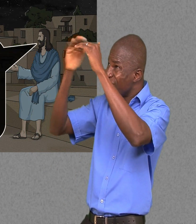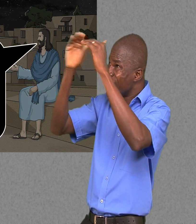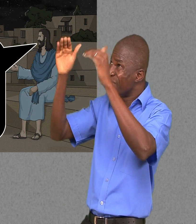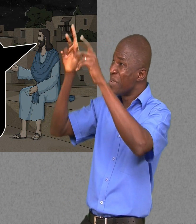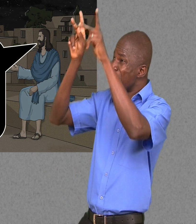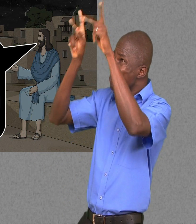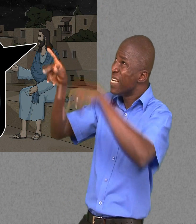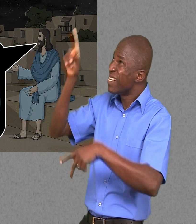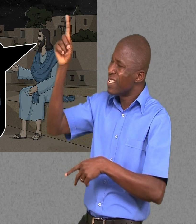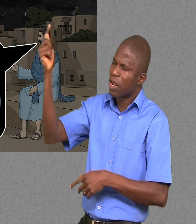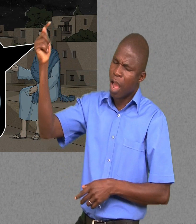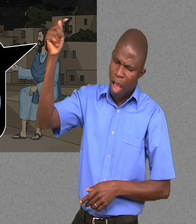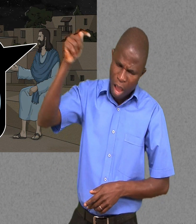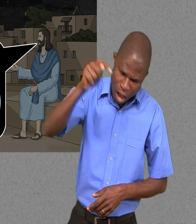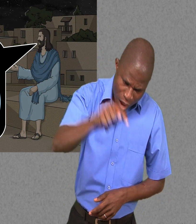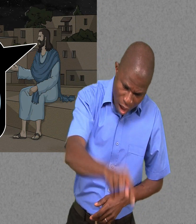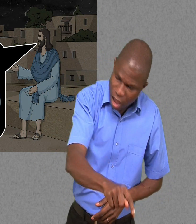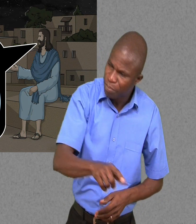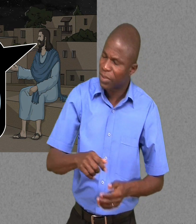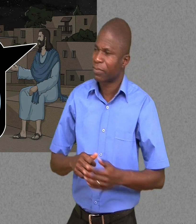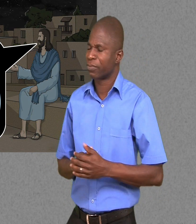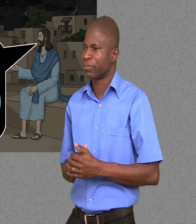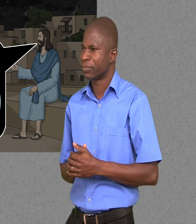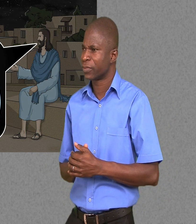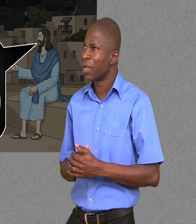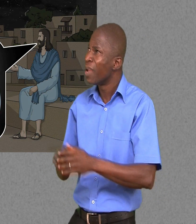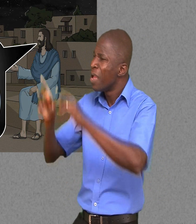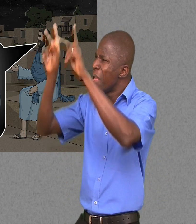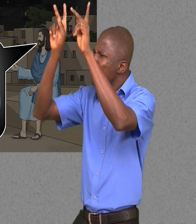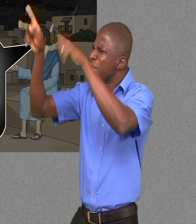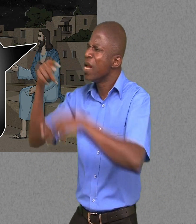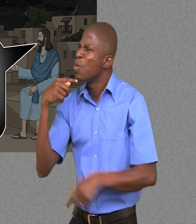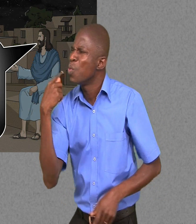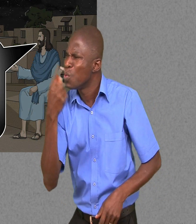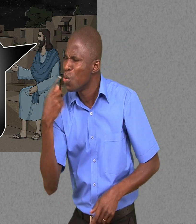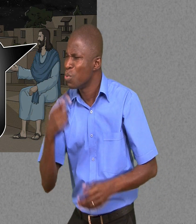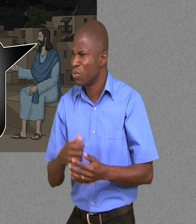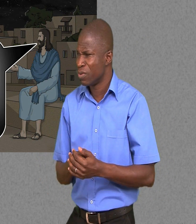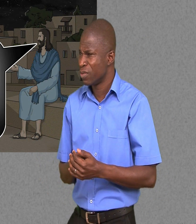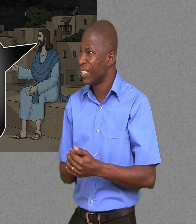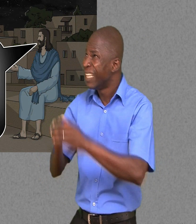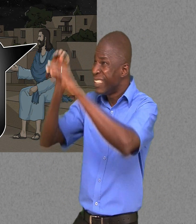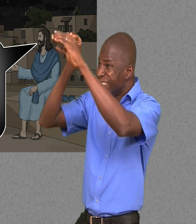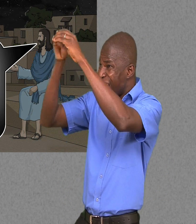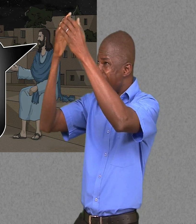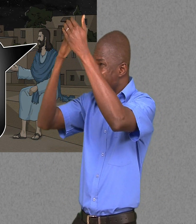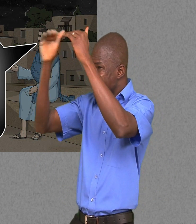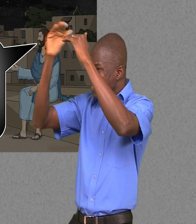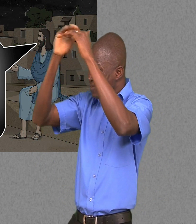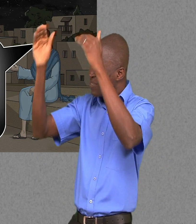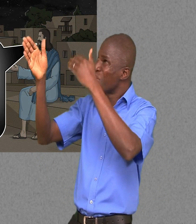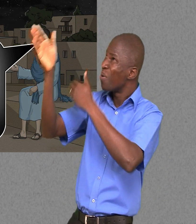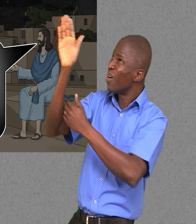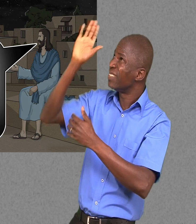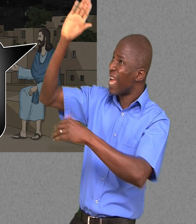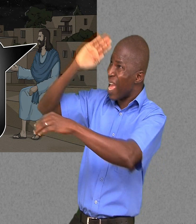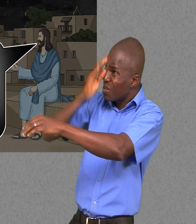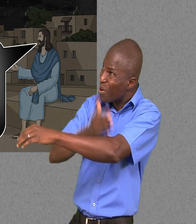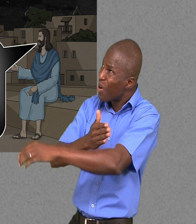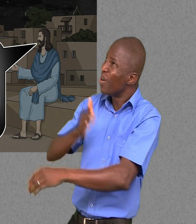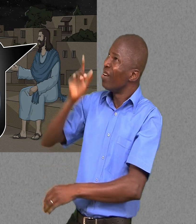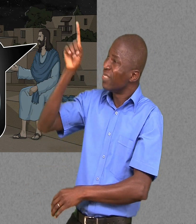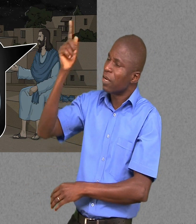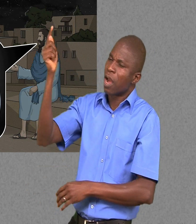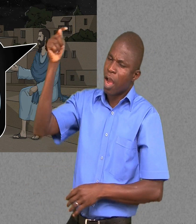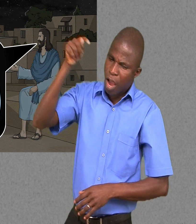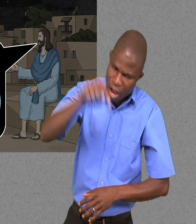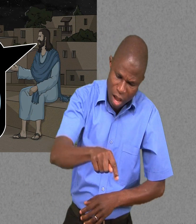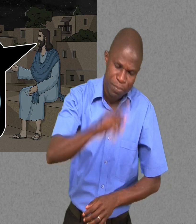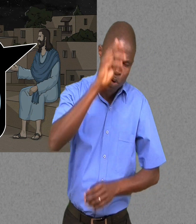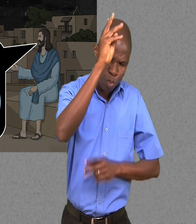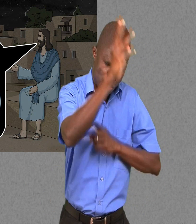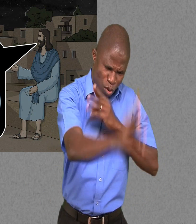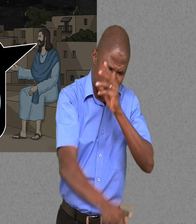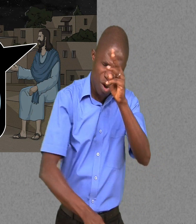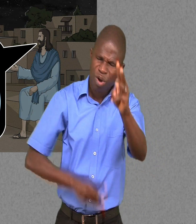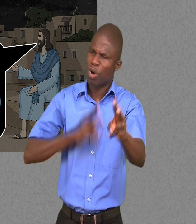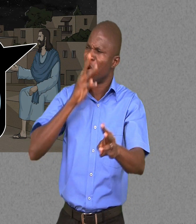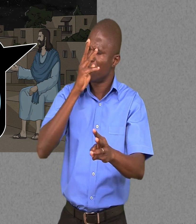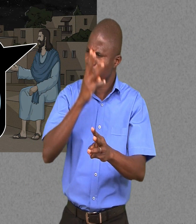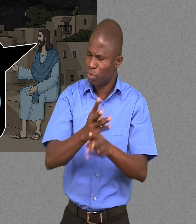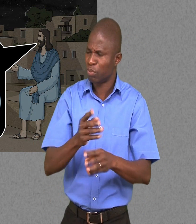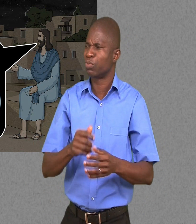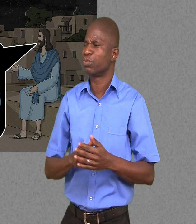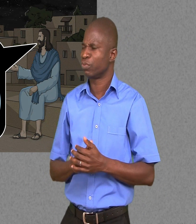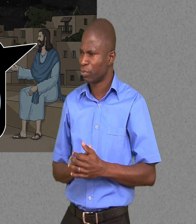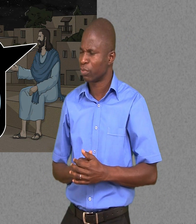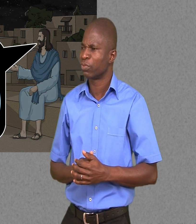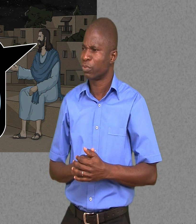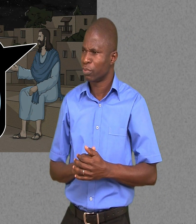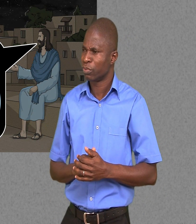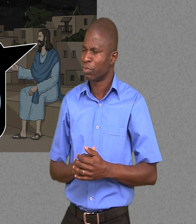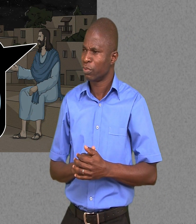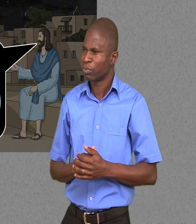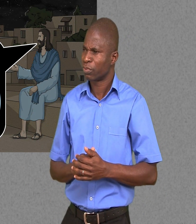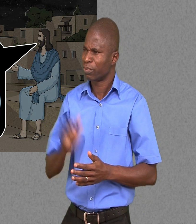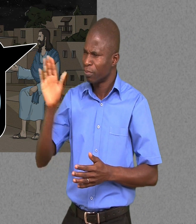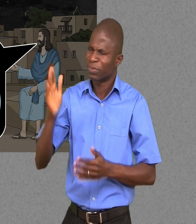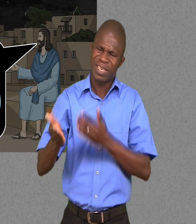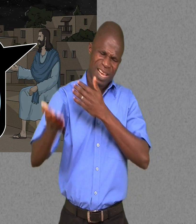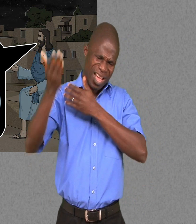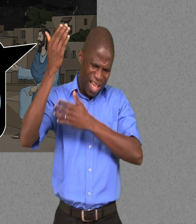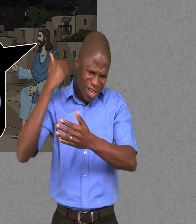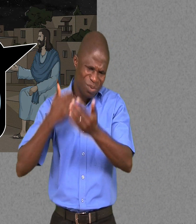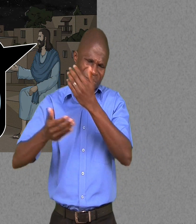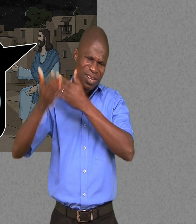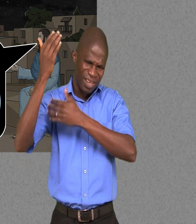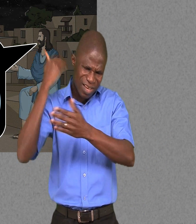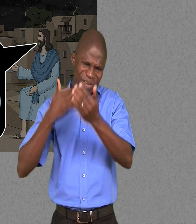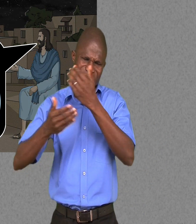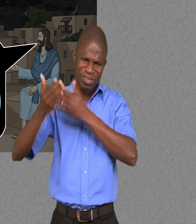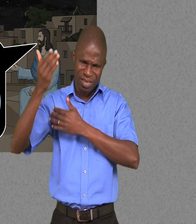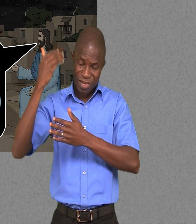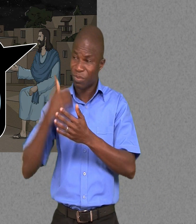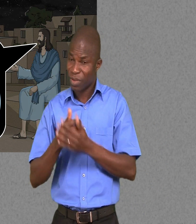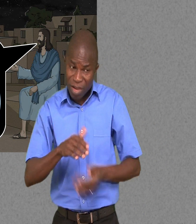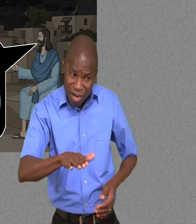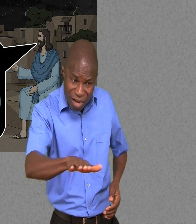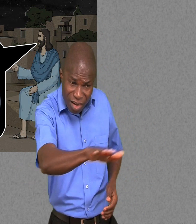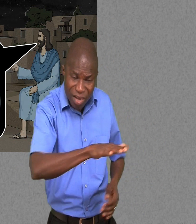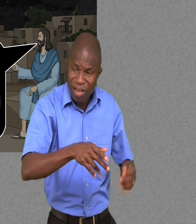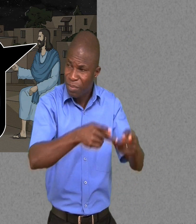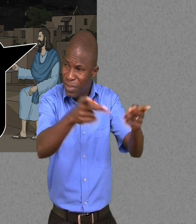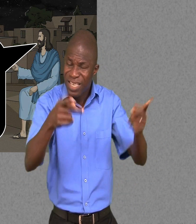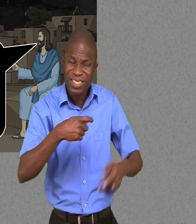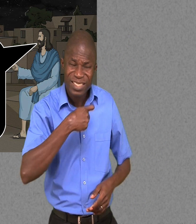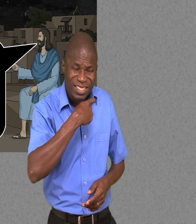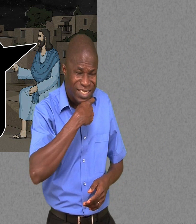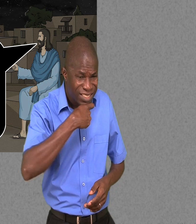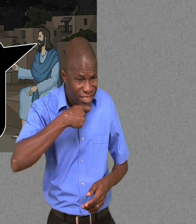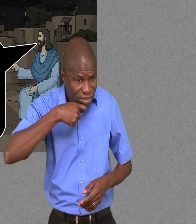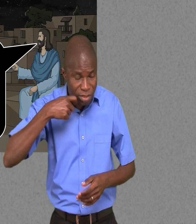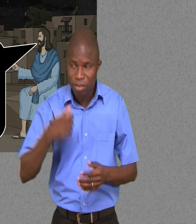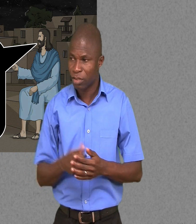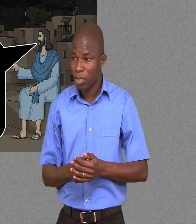No one has ascended into heaven except the One who descended from heaven—the Son of Man.